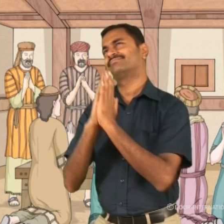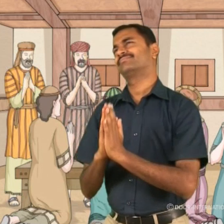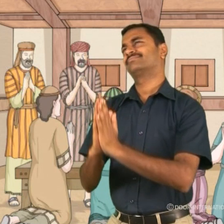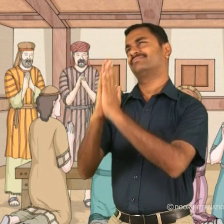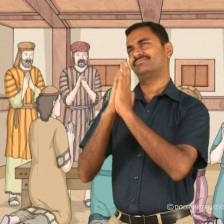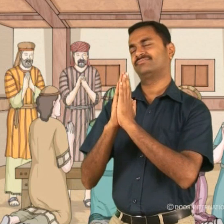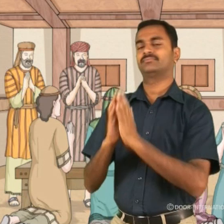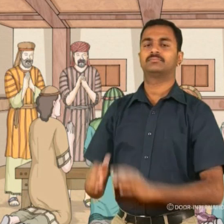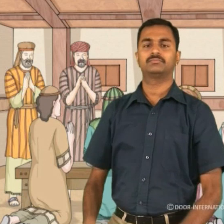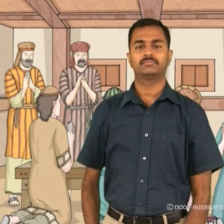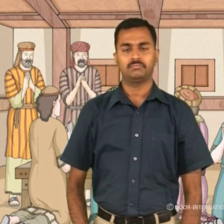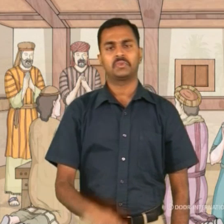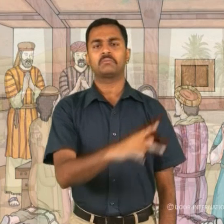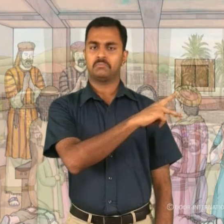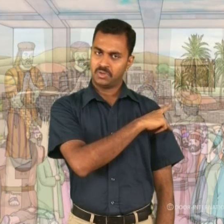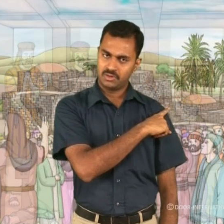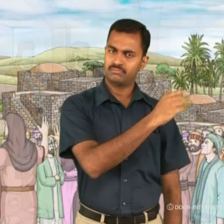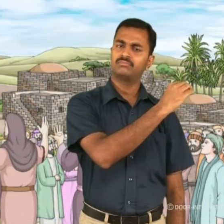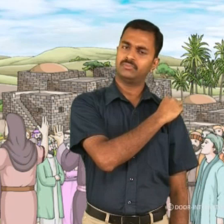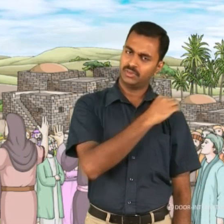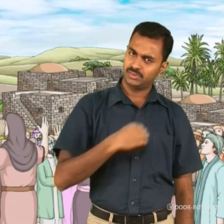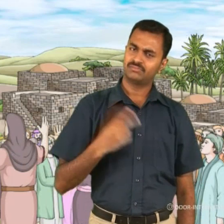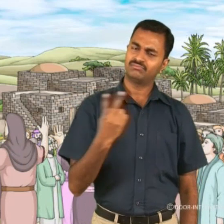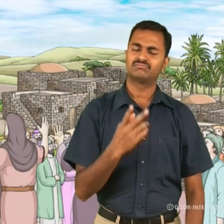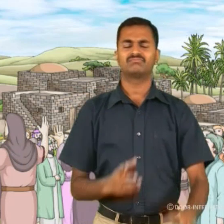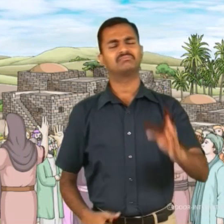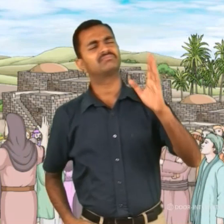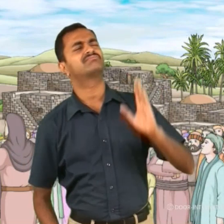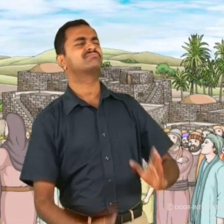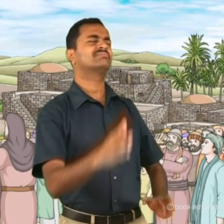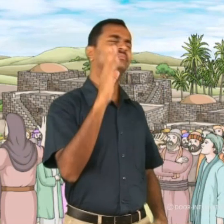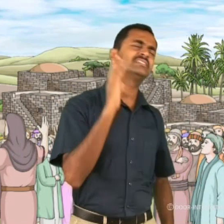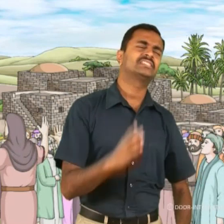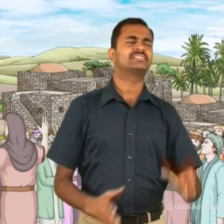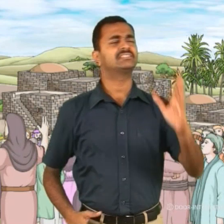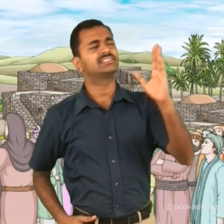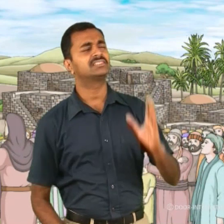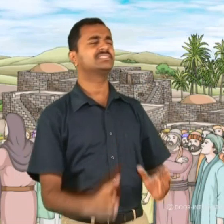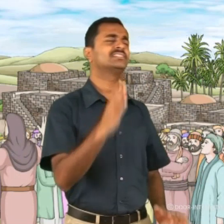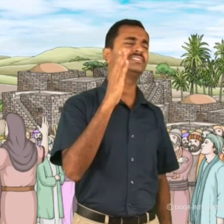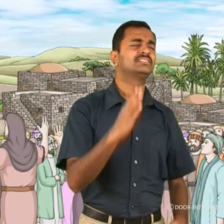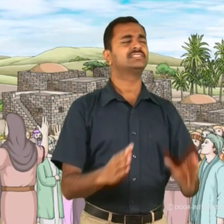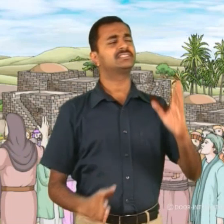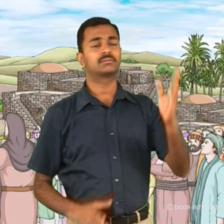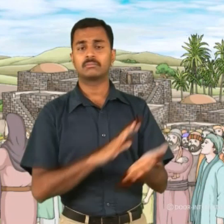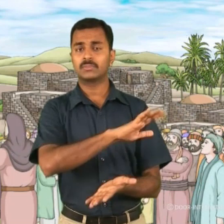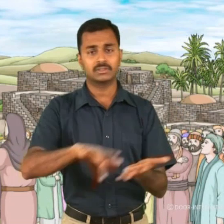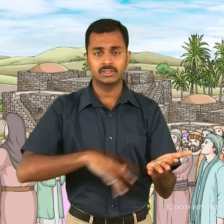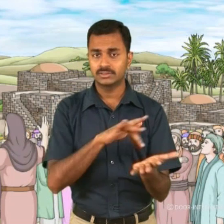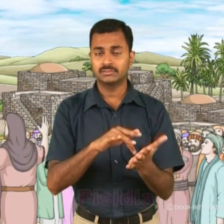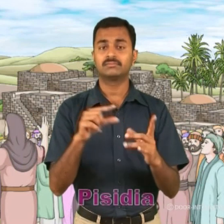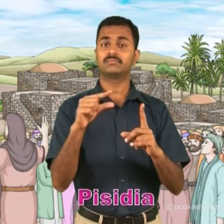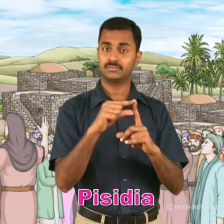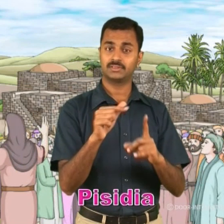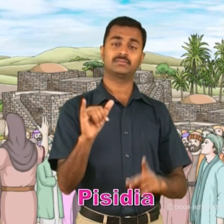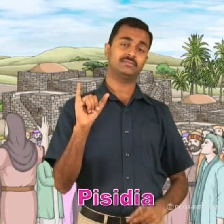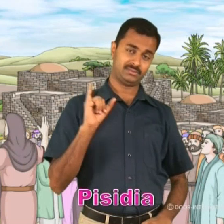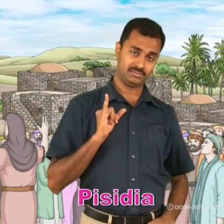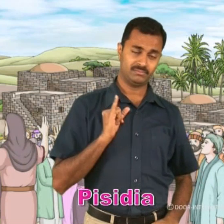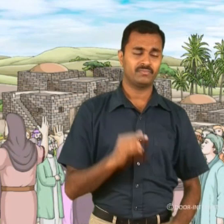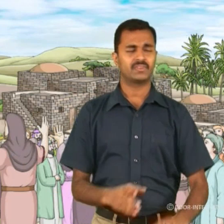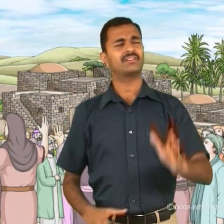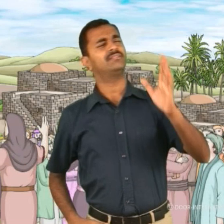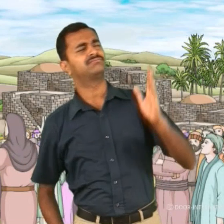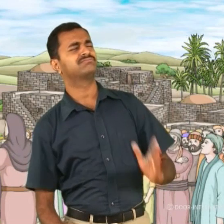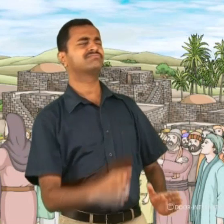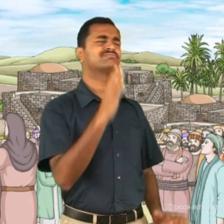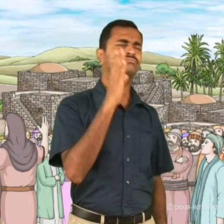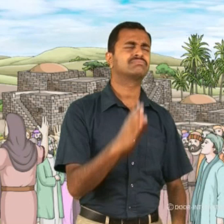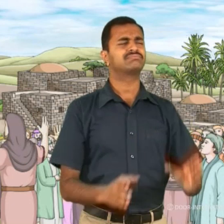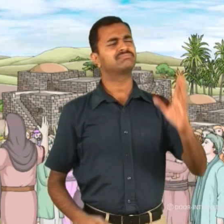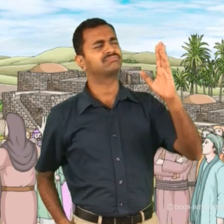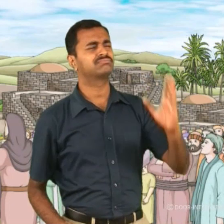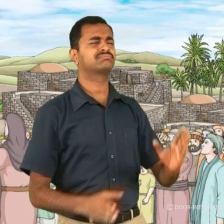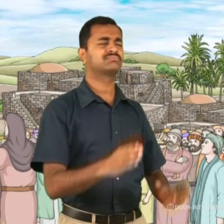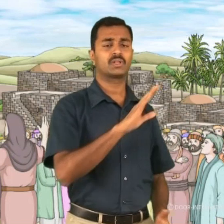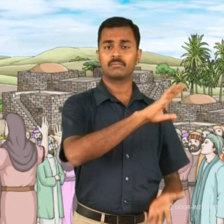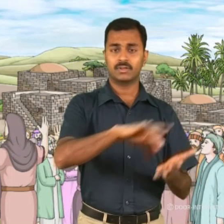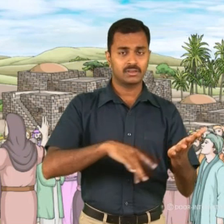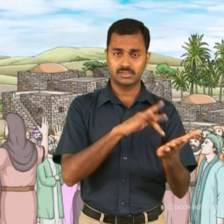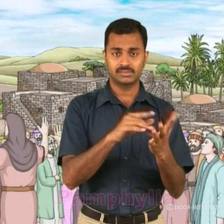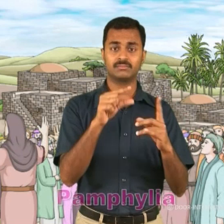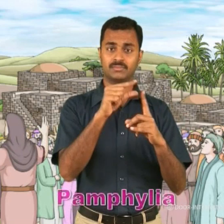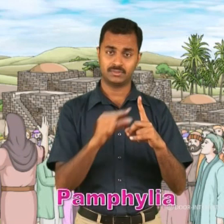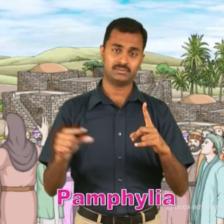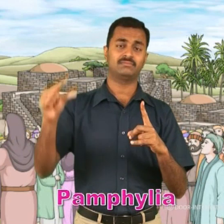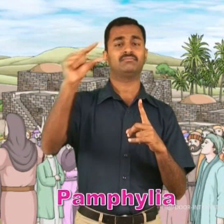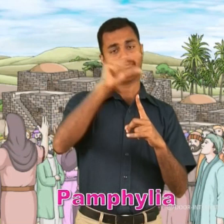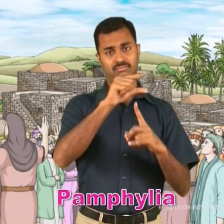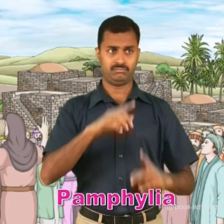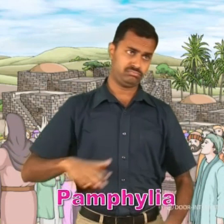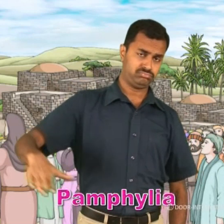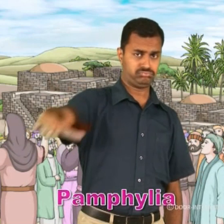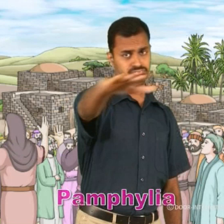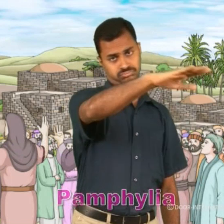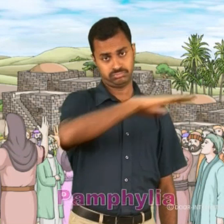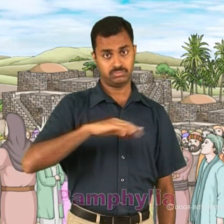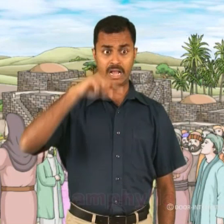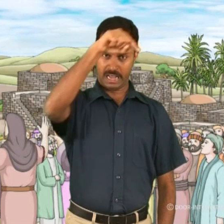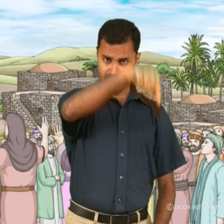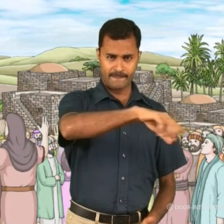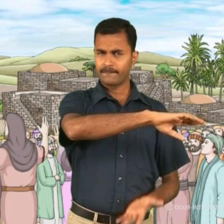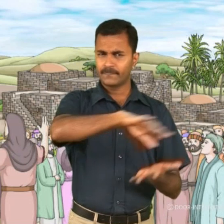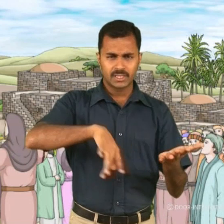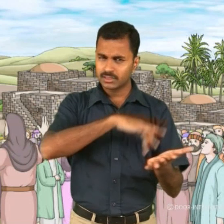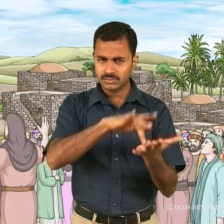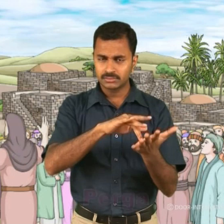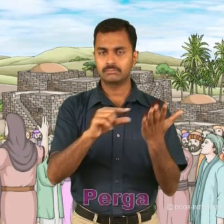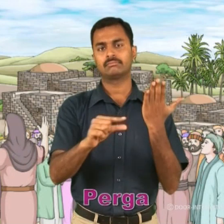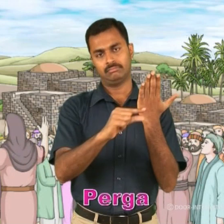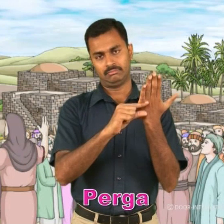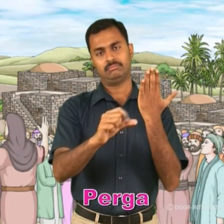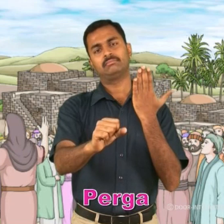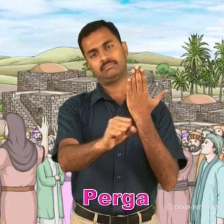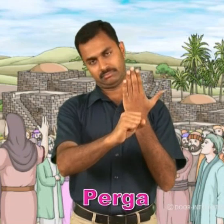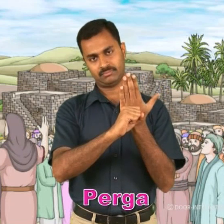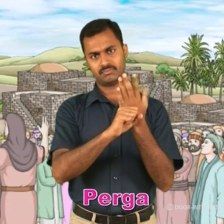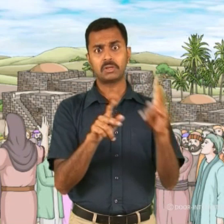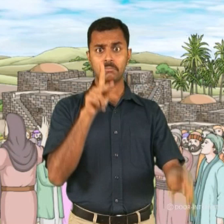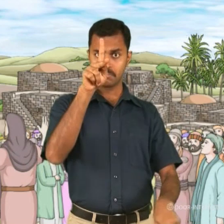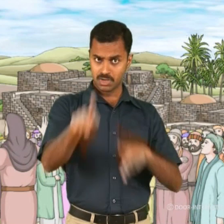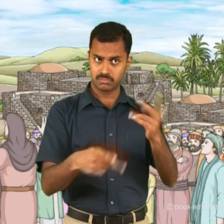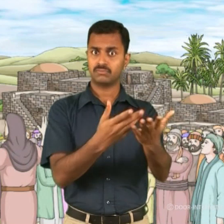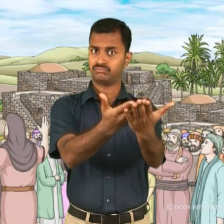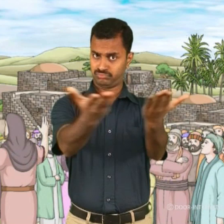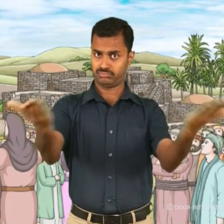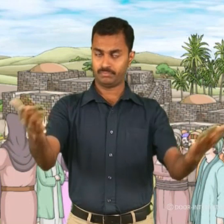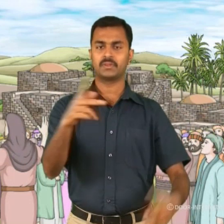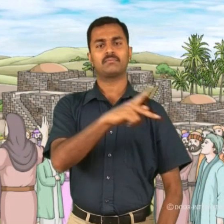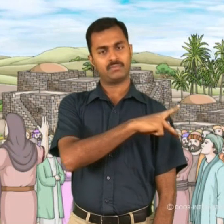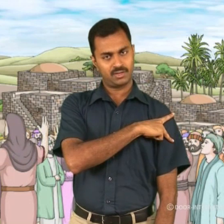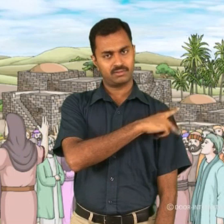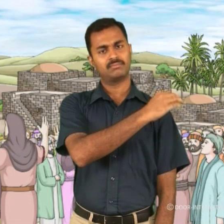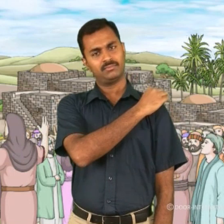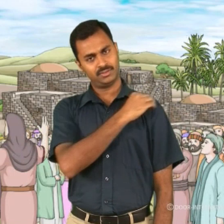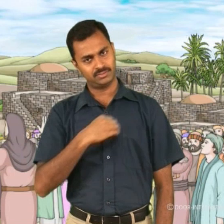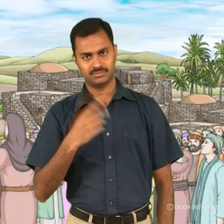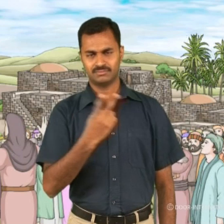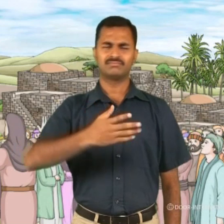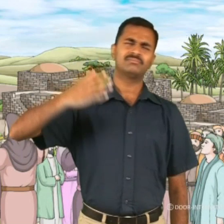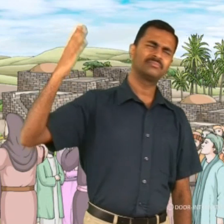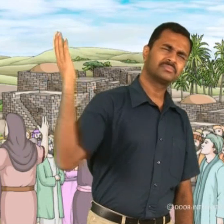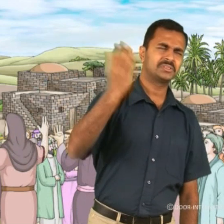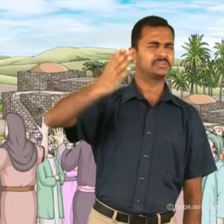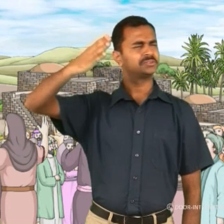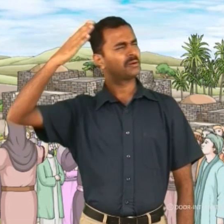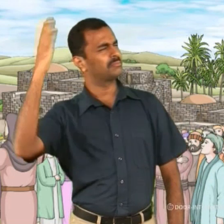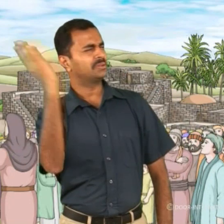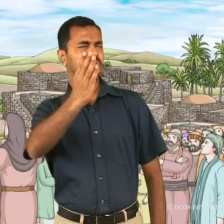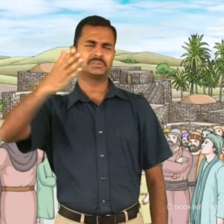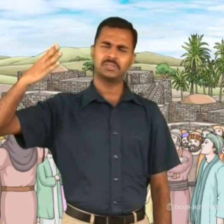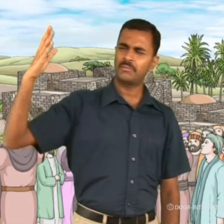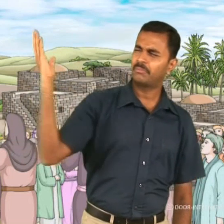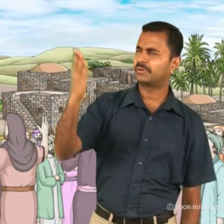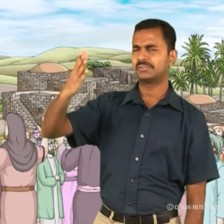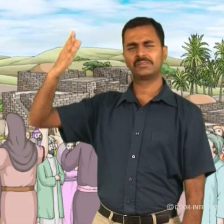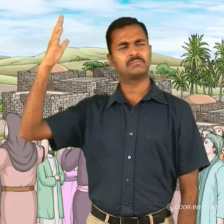After passing through Pisidia, they came to Pamphylia.